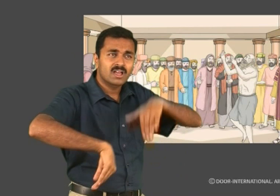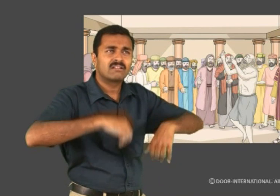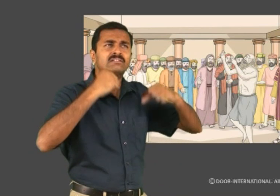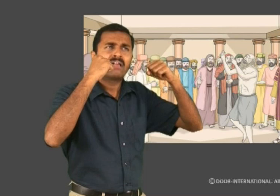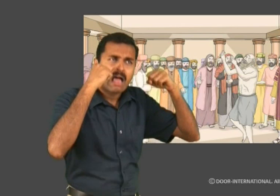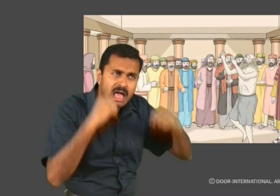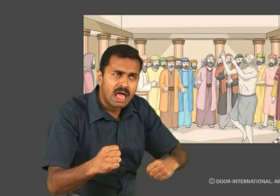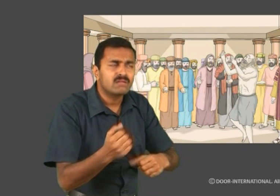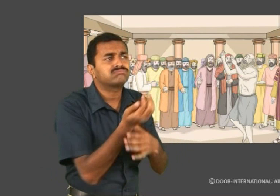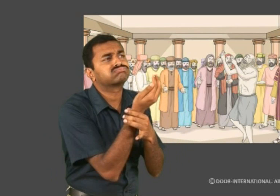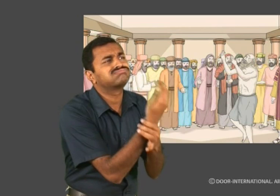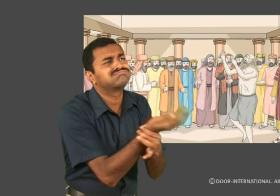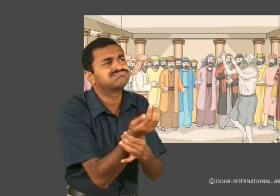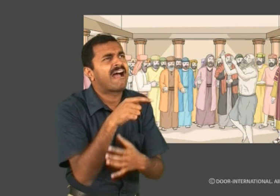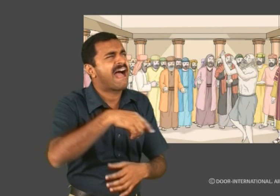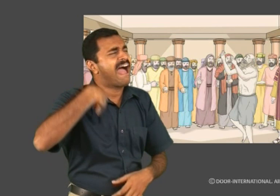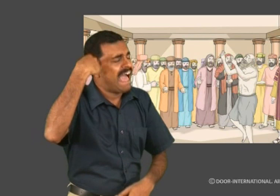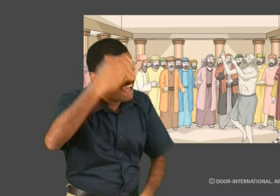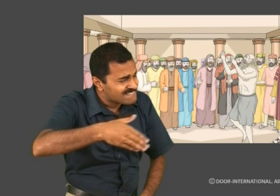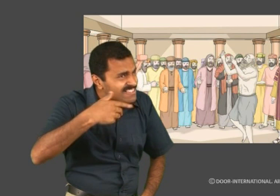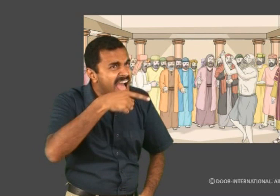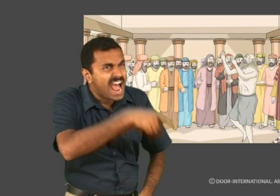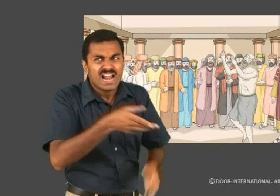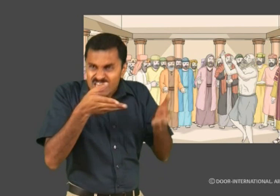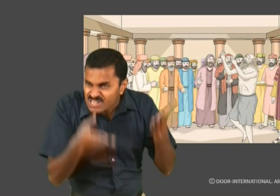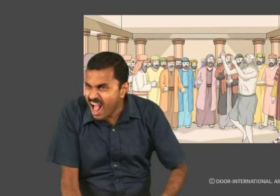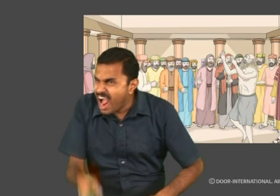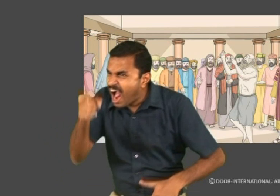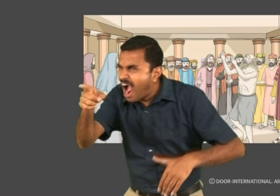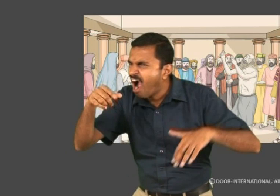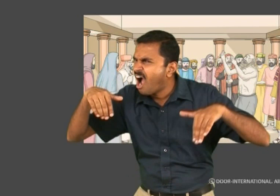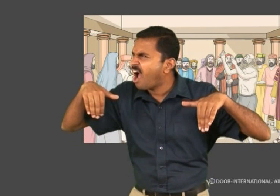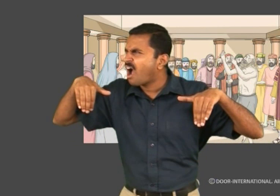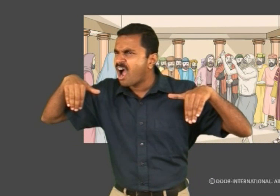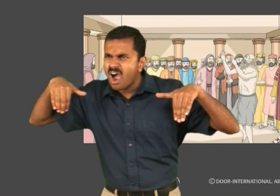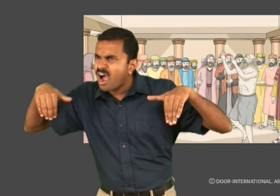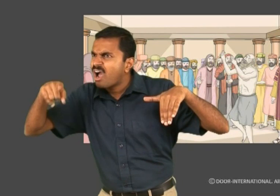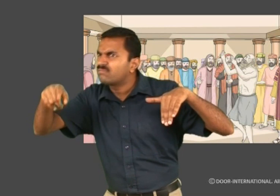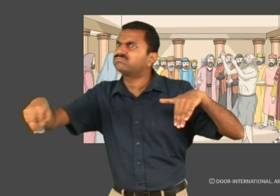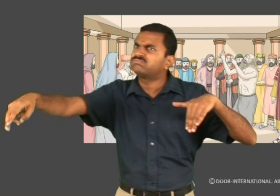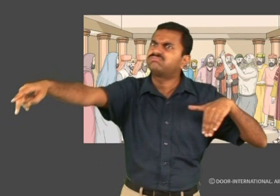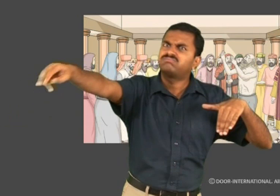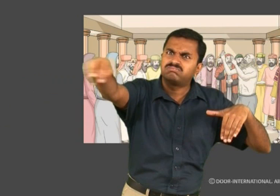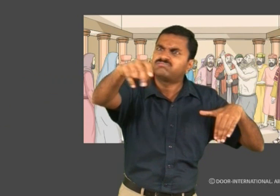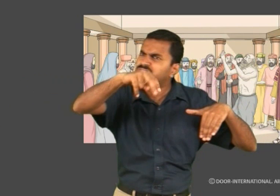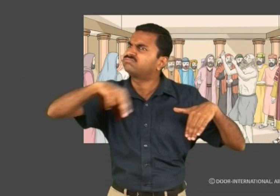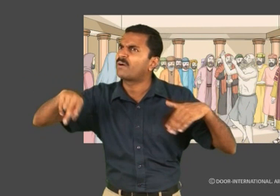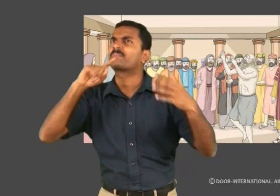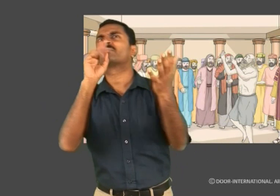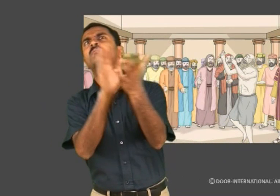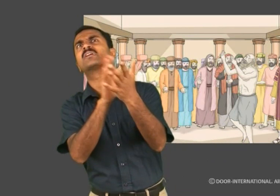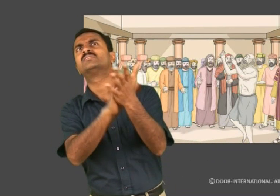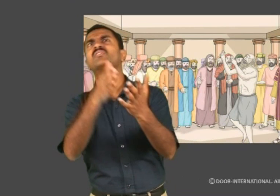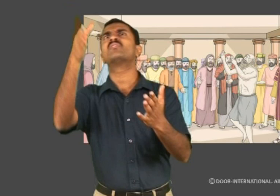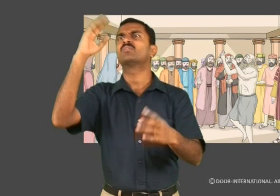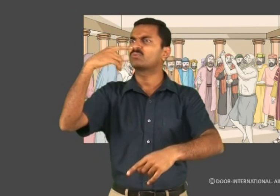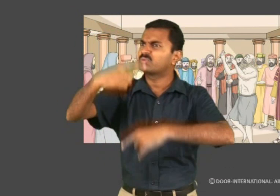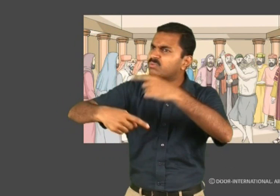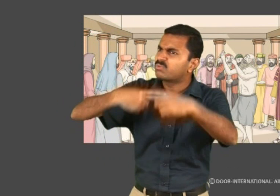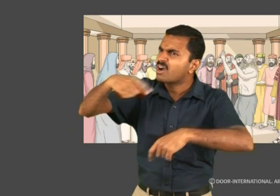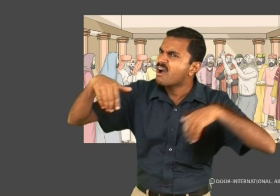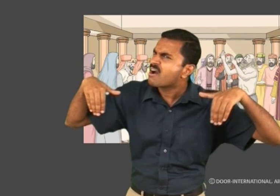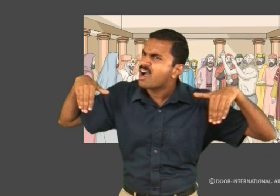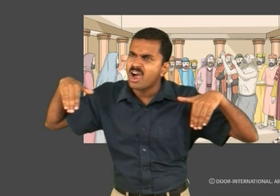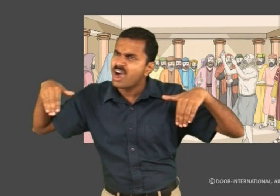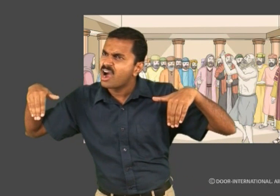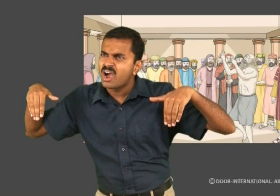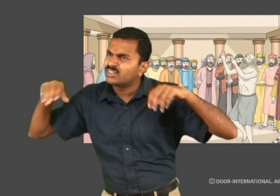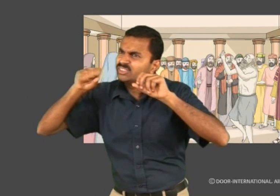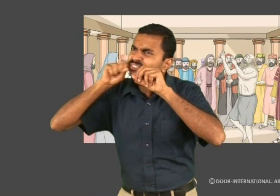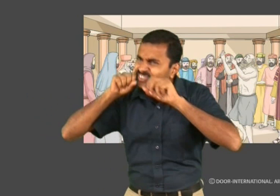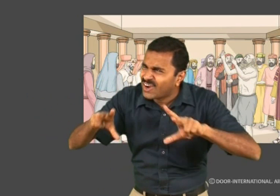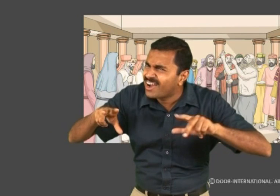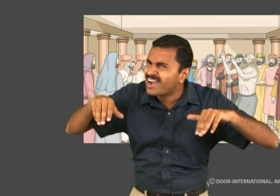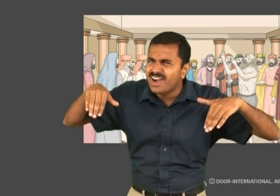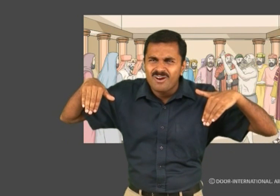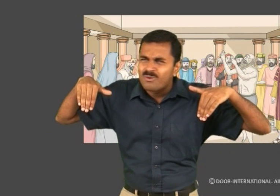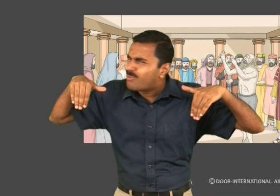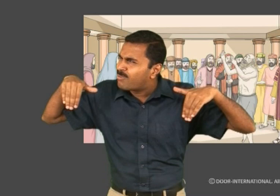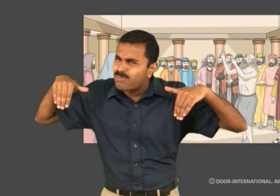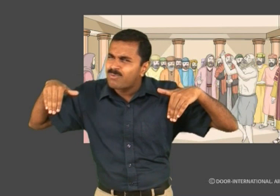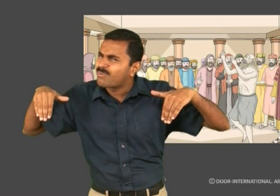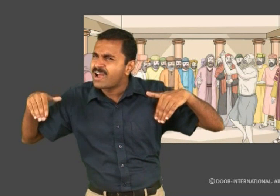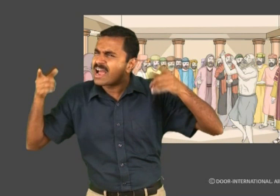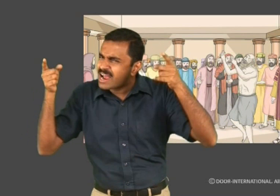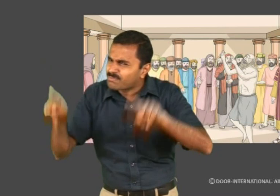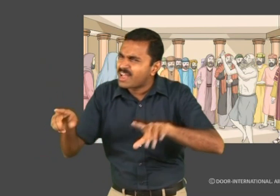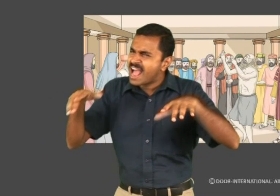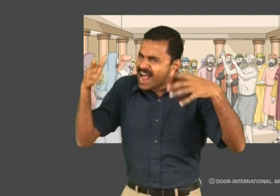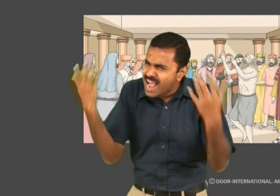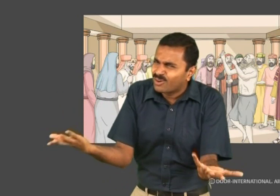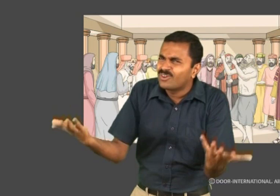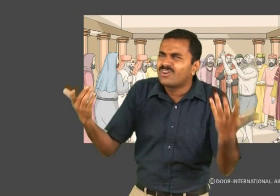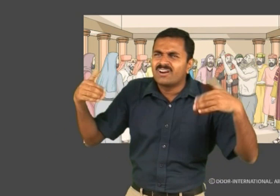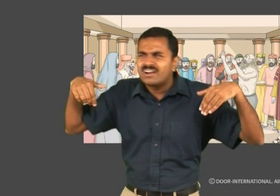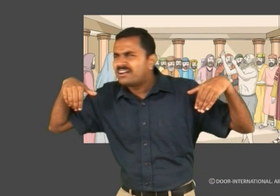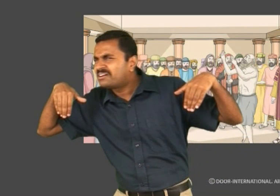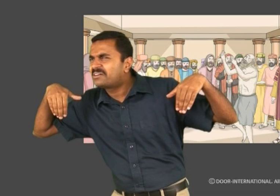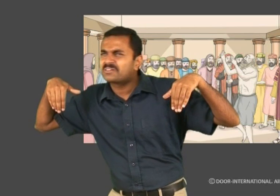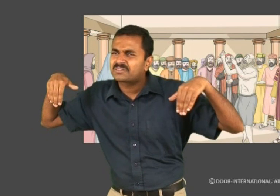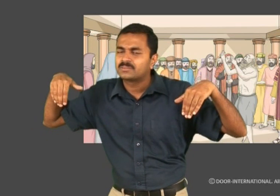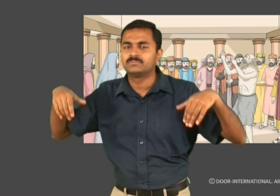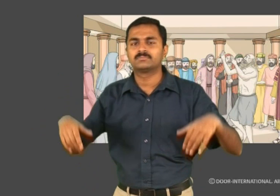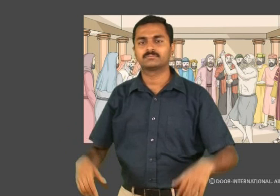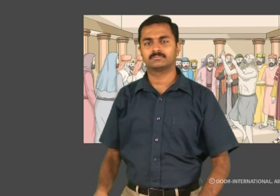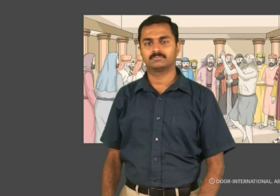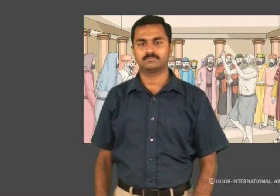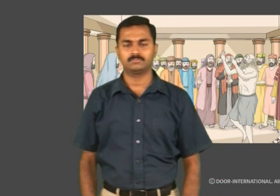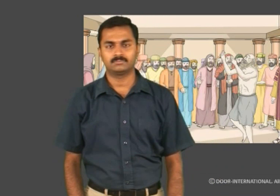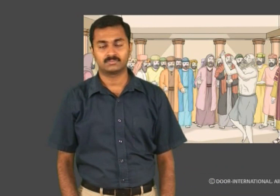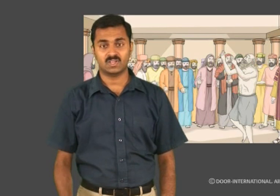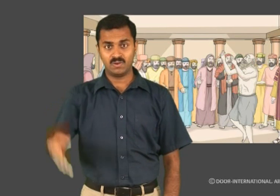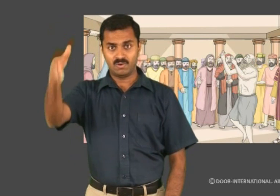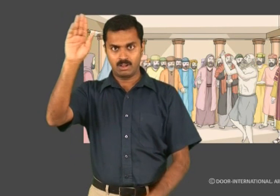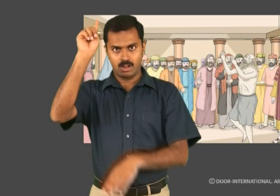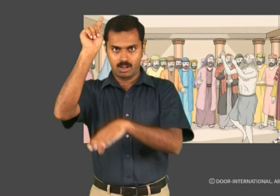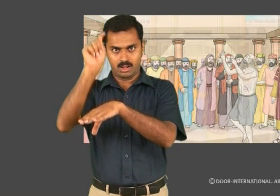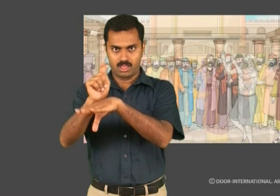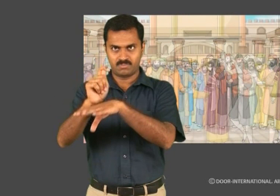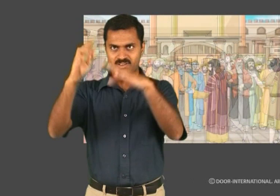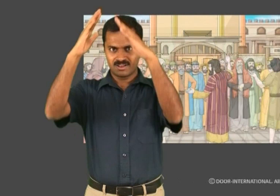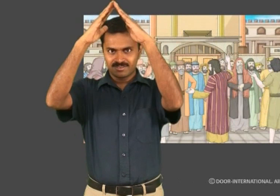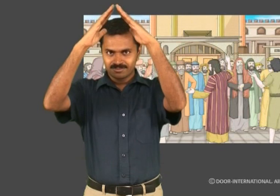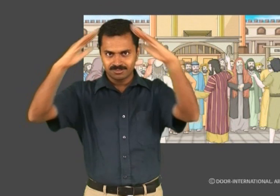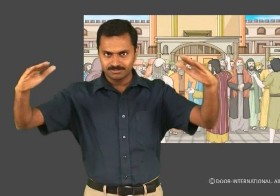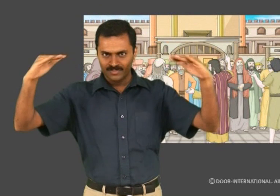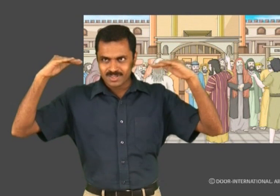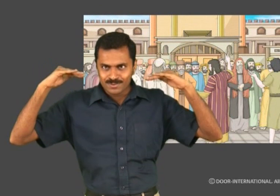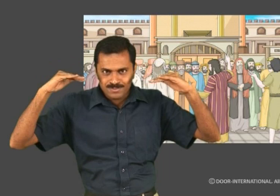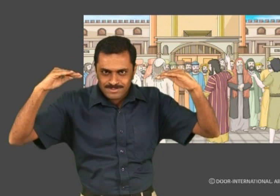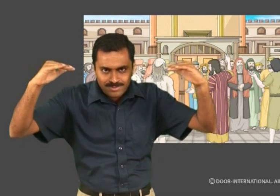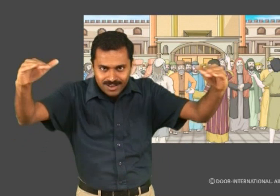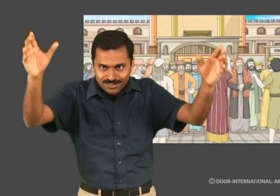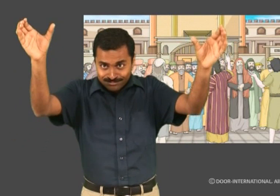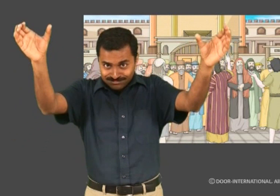While the man clung to Peter and John, all the people were astonished and ran to them in the walkway called Solomon’s Colonnade.